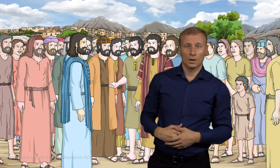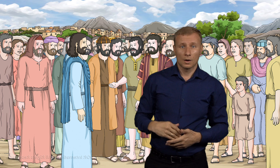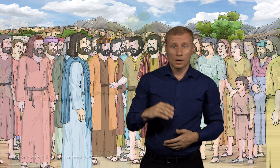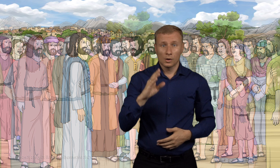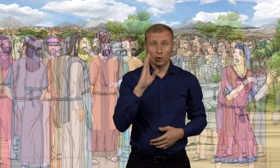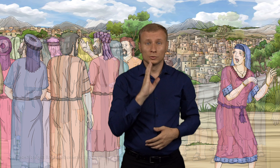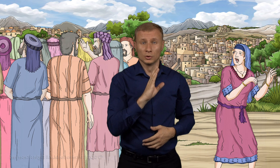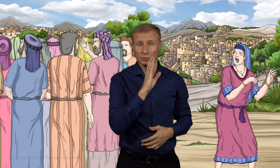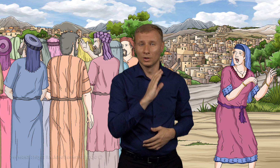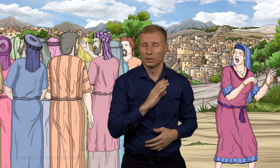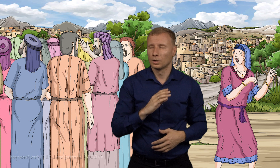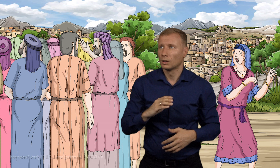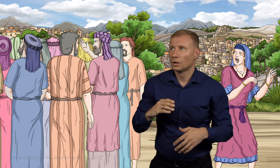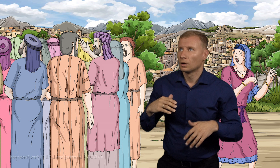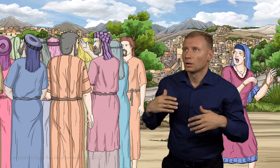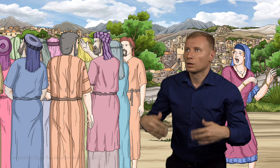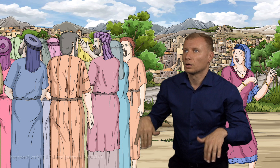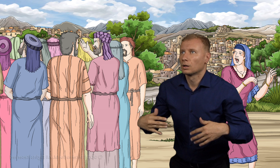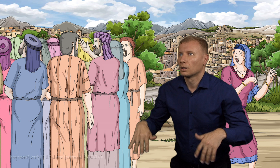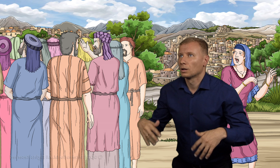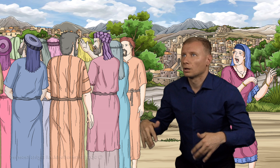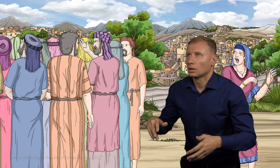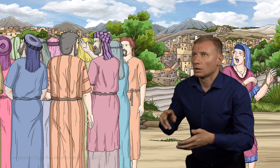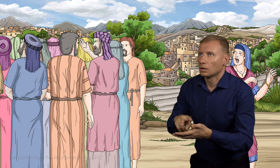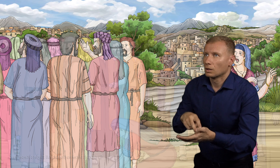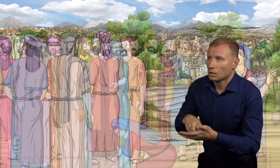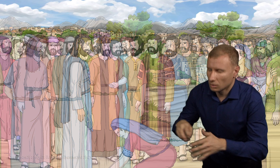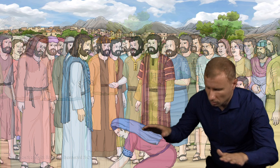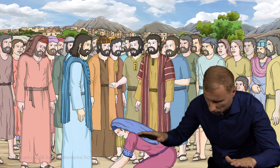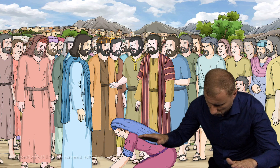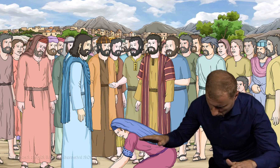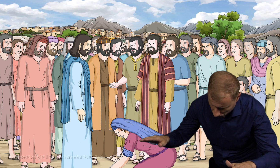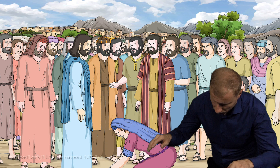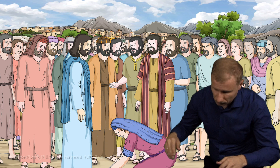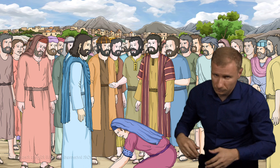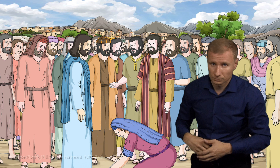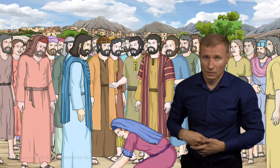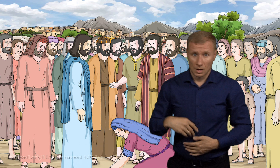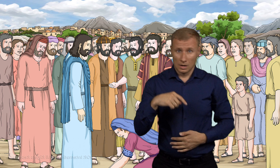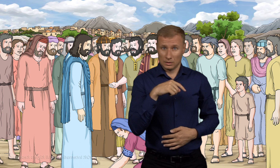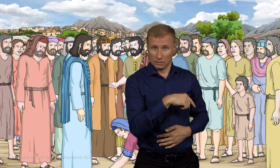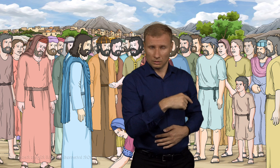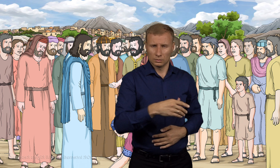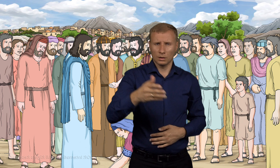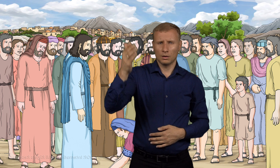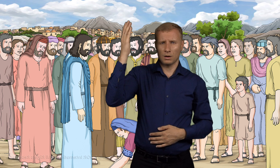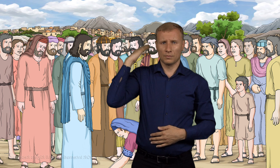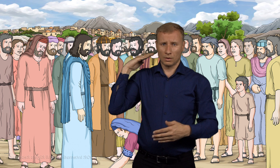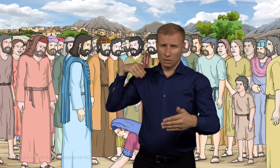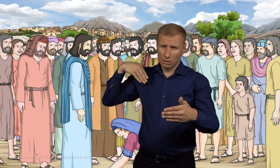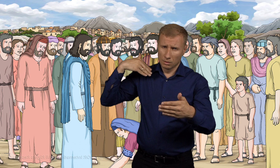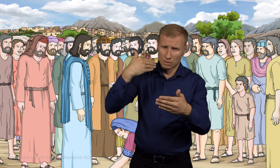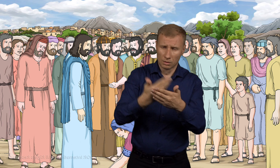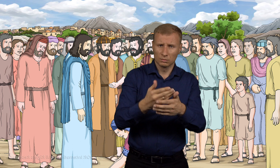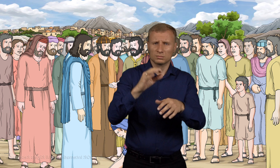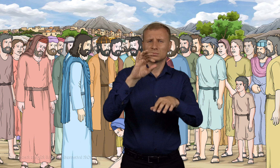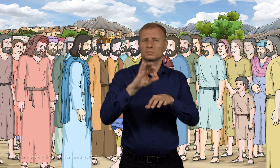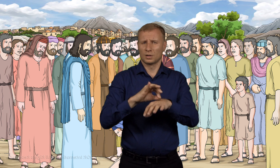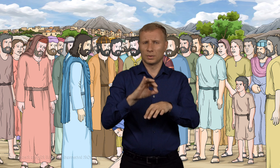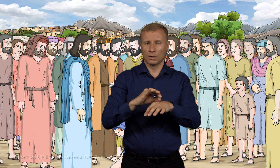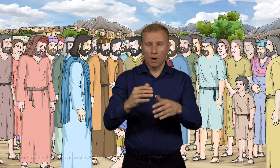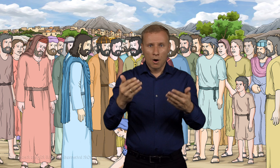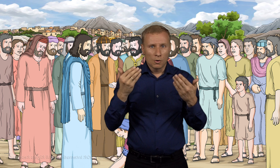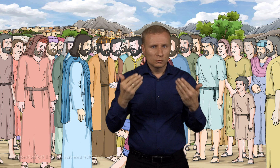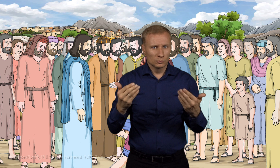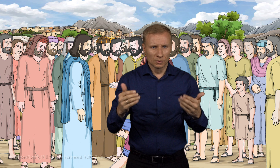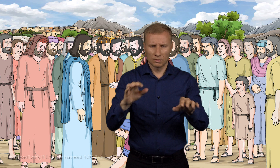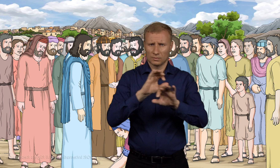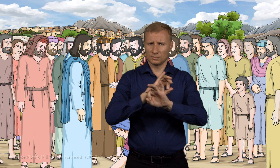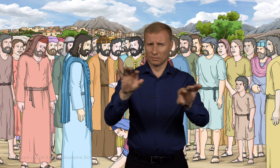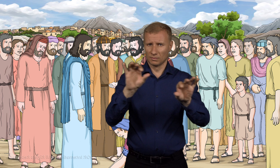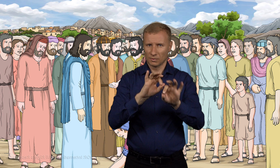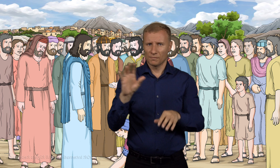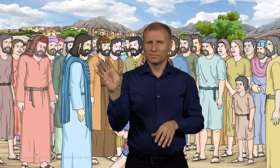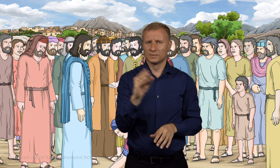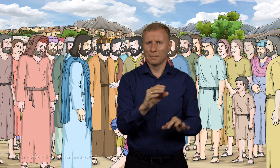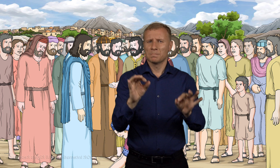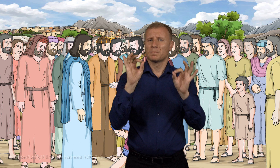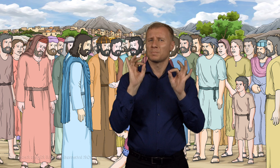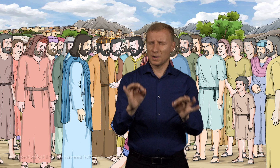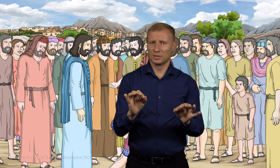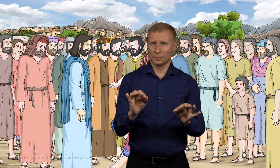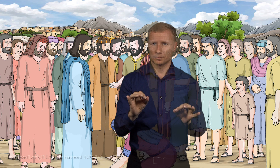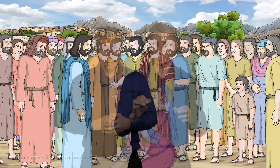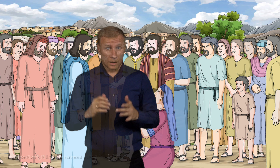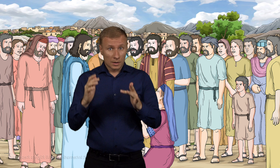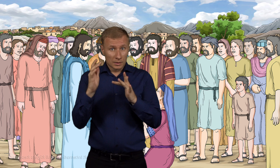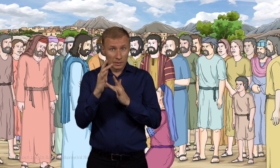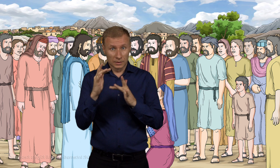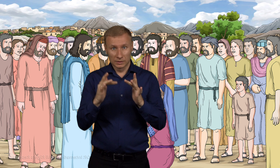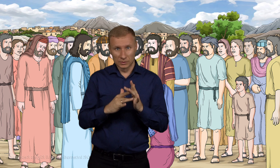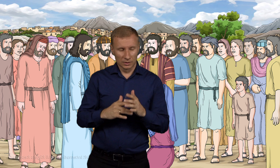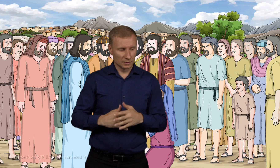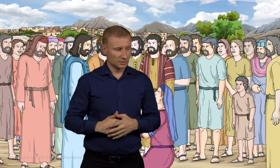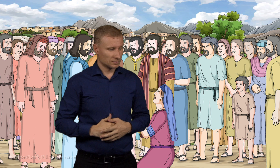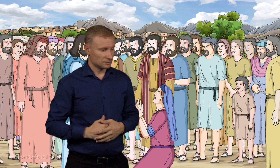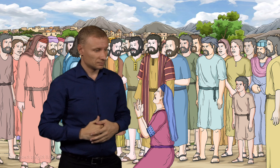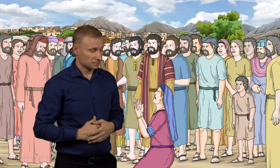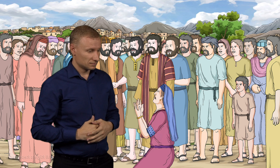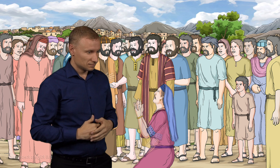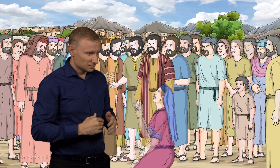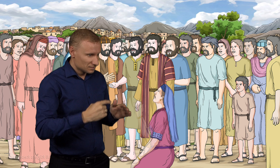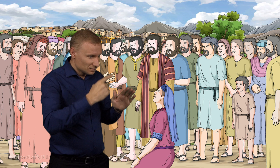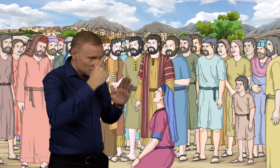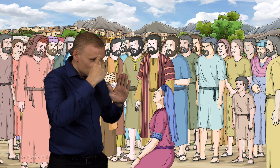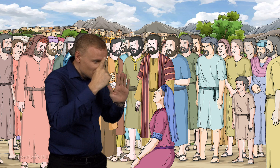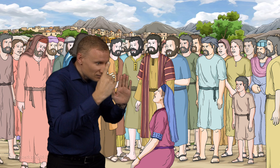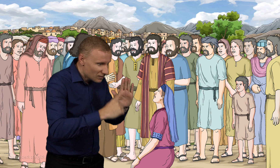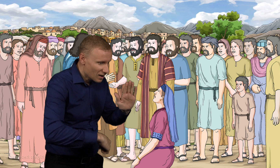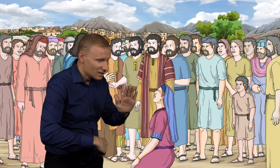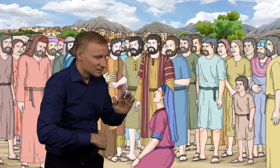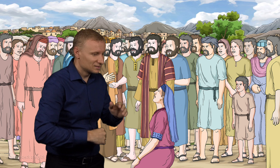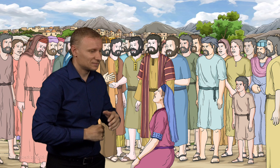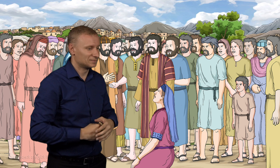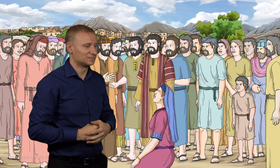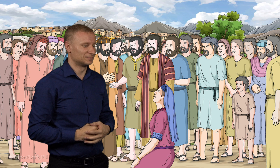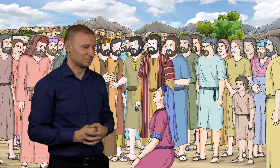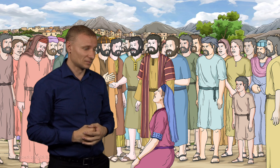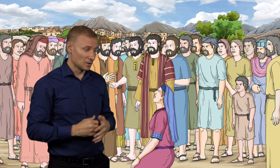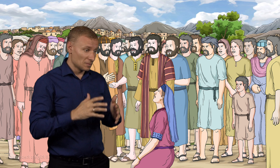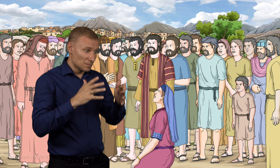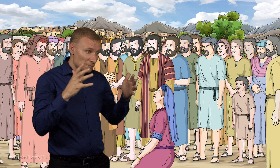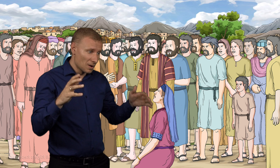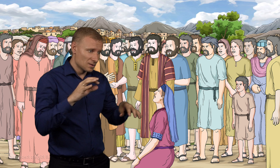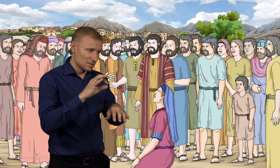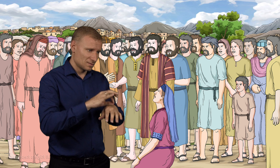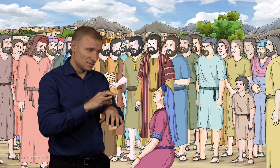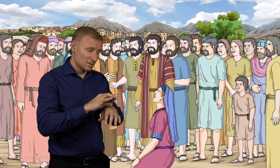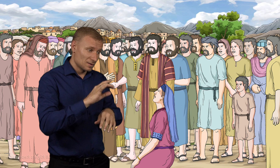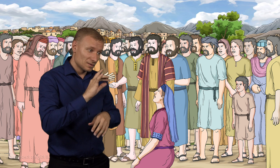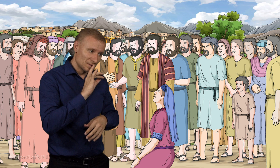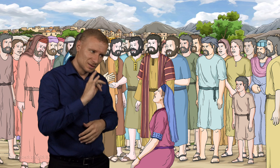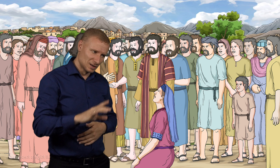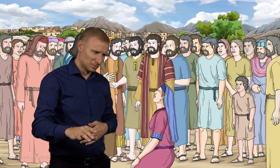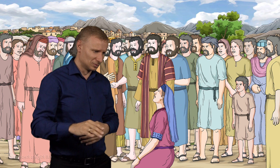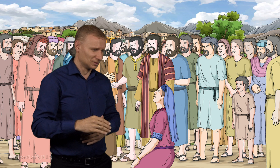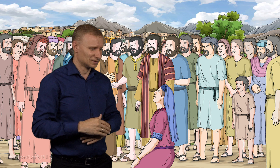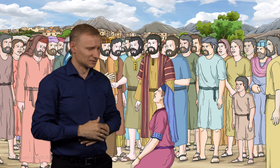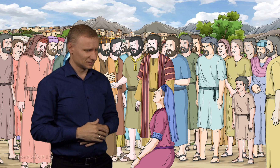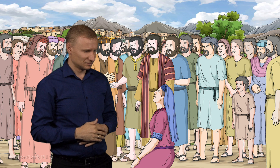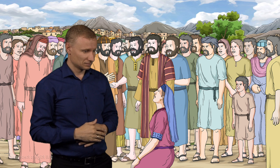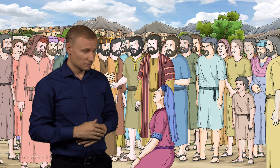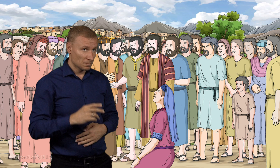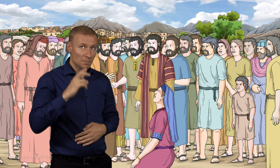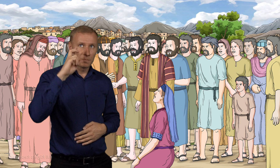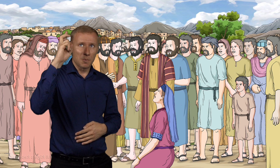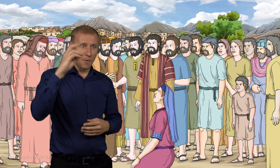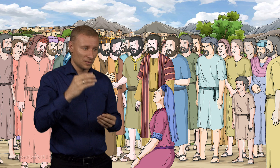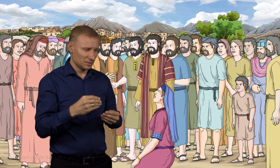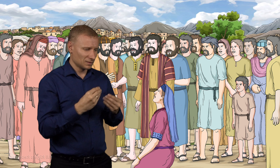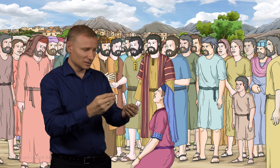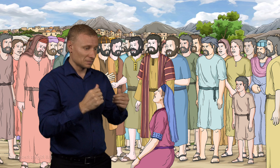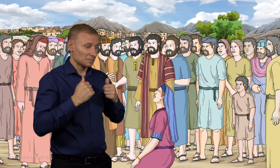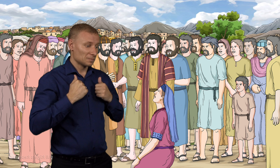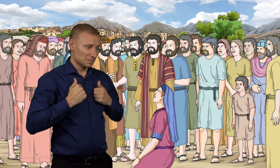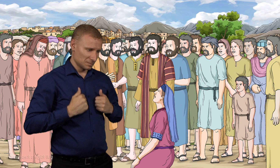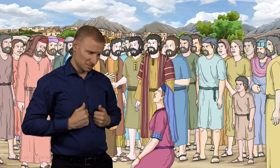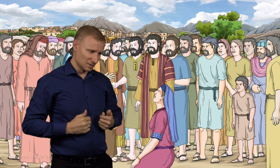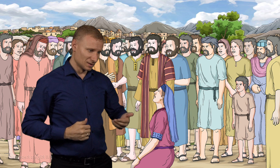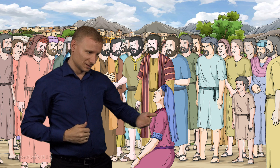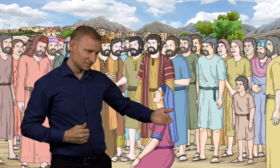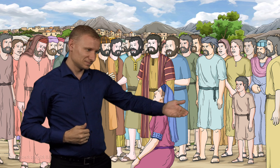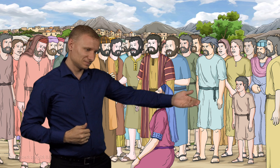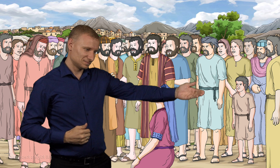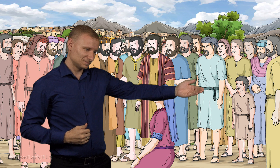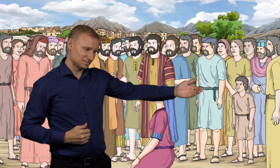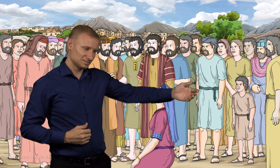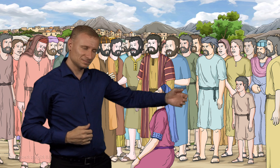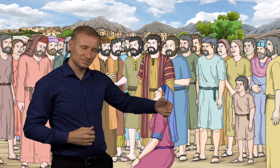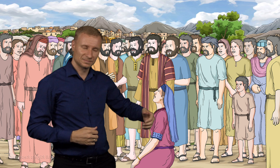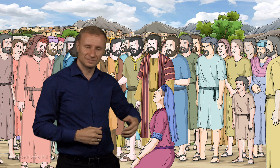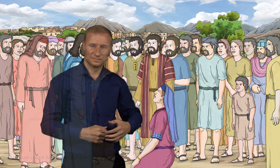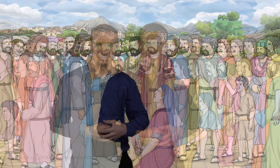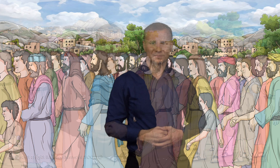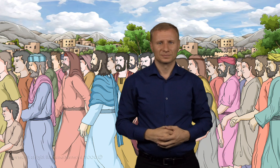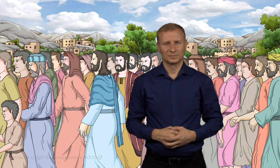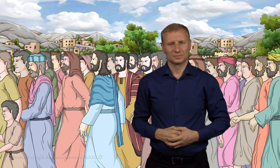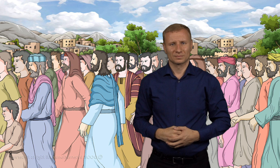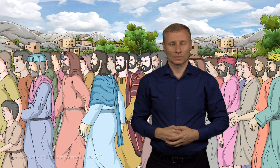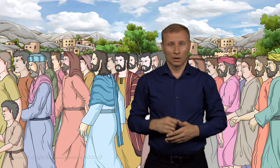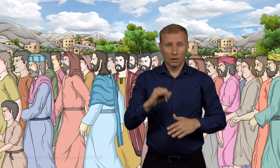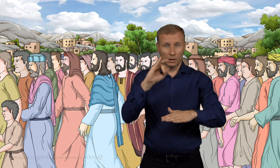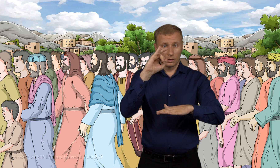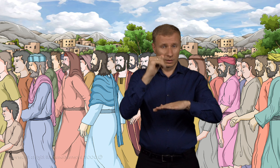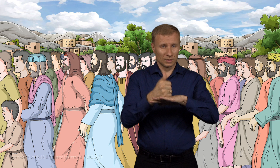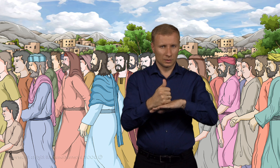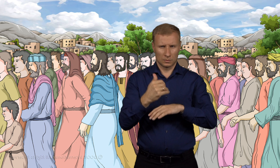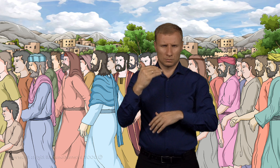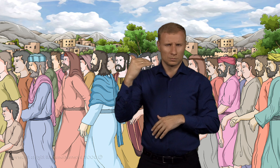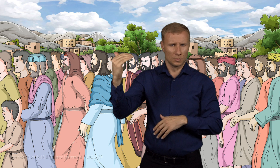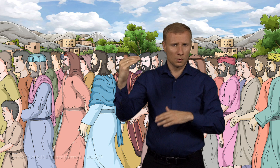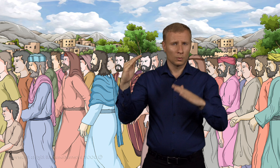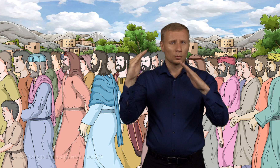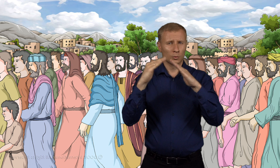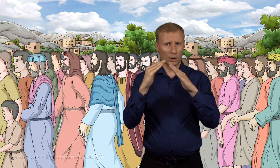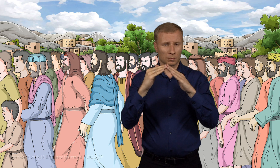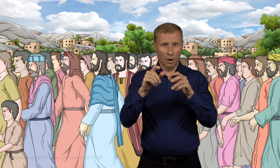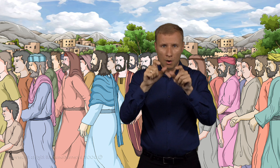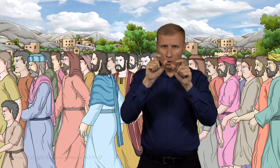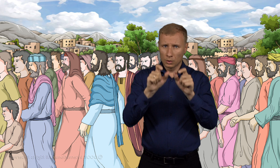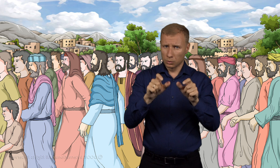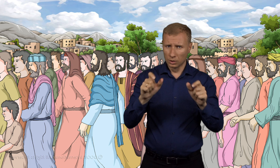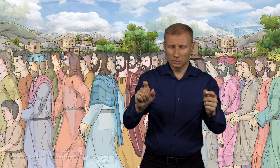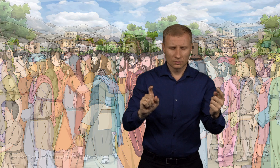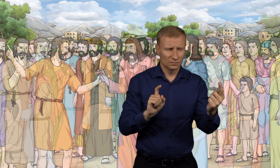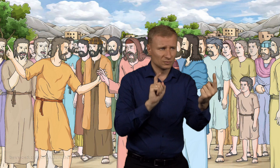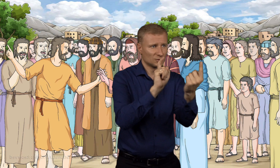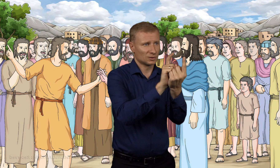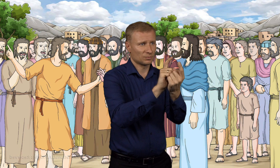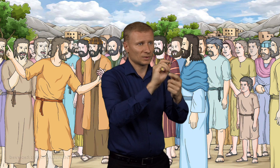Then the woman, knowing what had happened to her, came and fell down before Him trembling in fear, and she told Him the whole truth. “Daughter,” said Jesus, “your faith has healed you. Go in peace and be free of your affliction.”